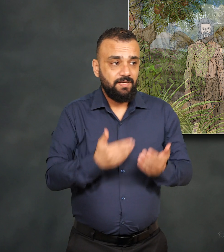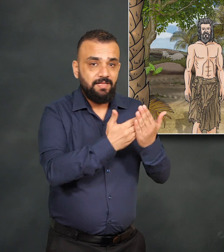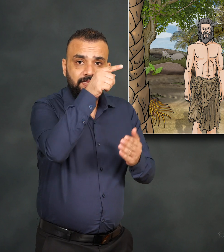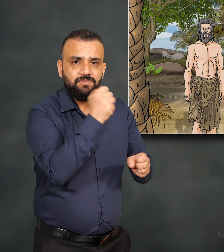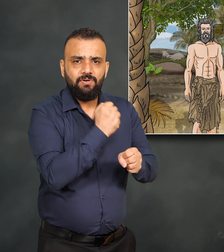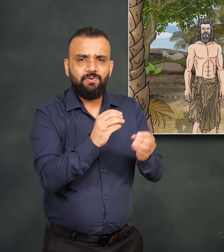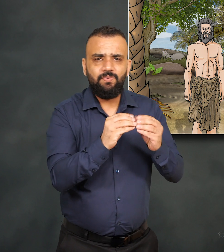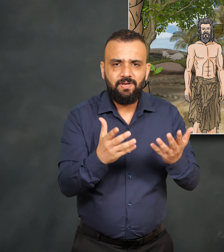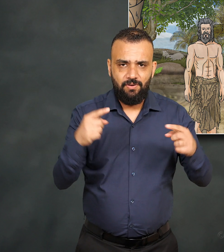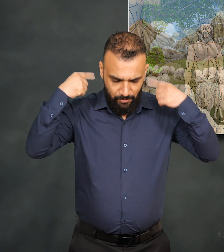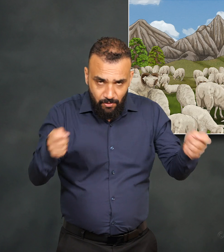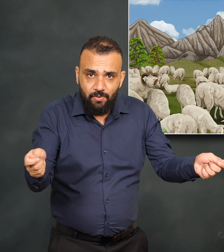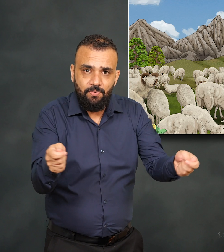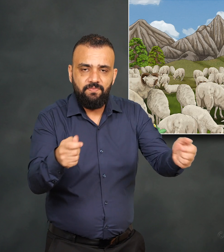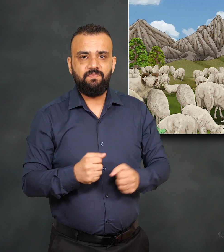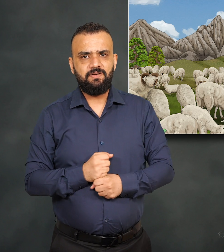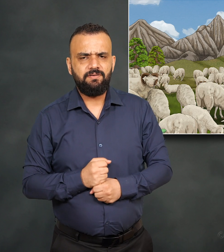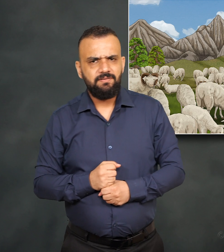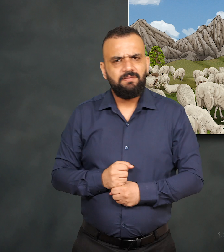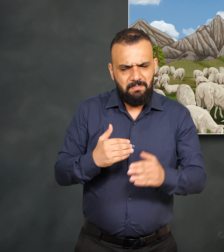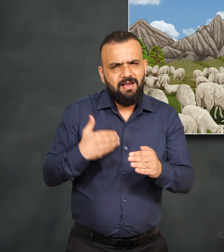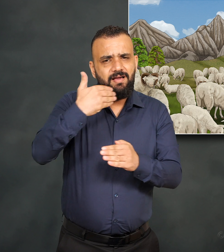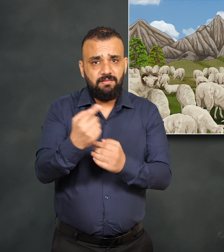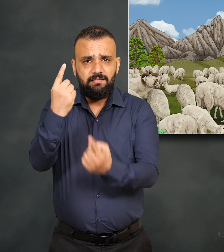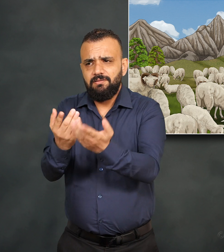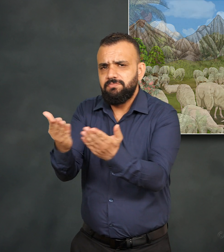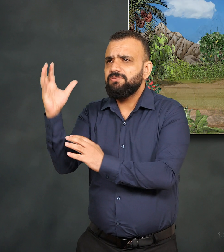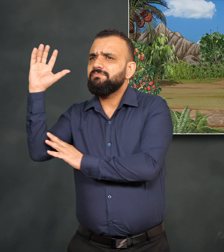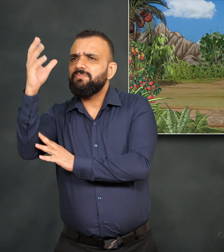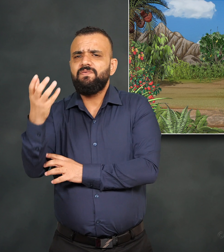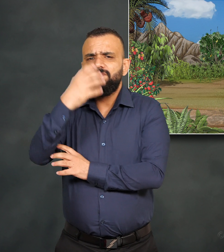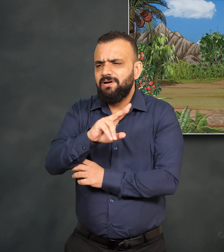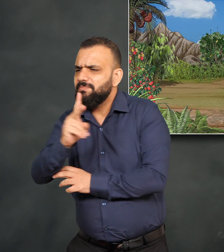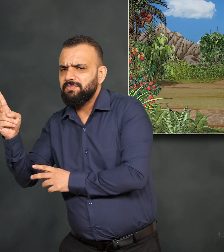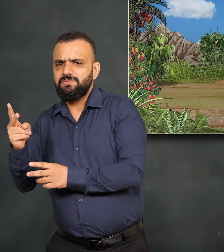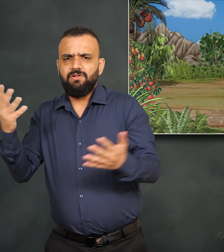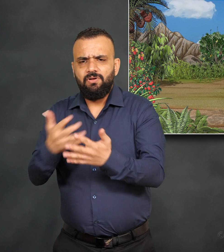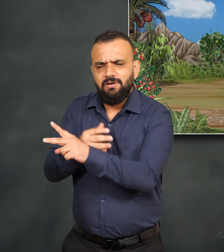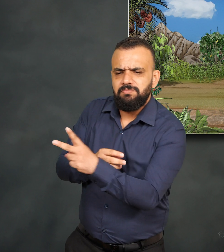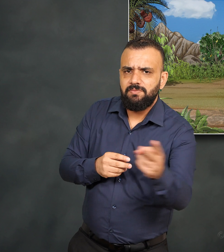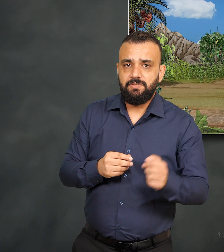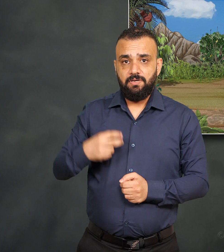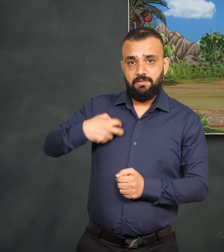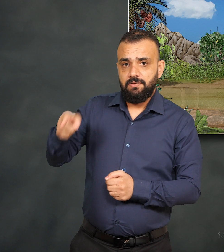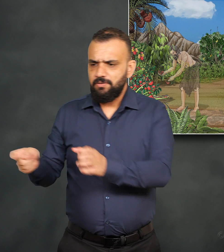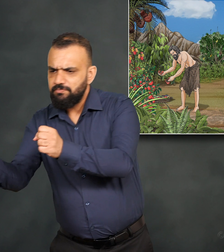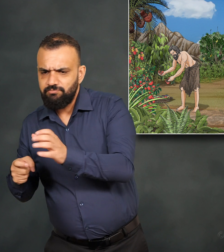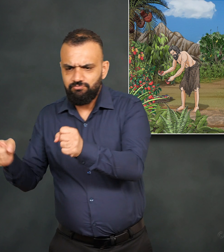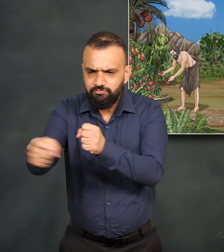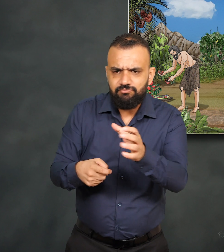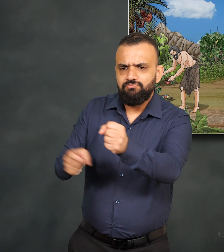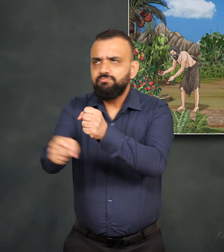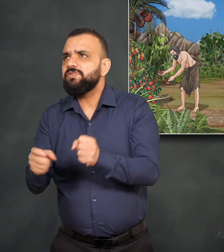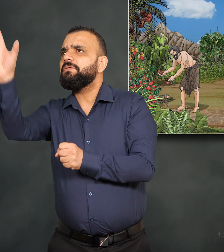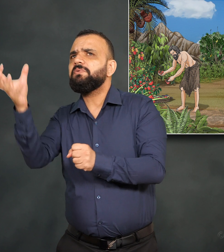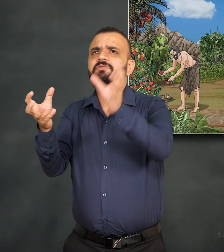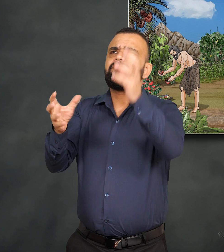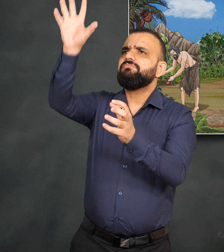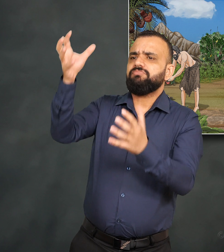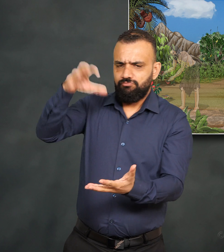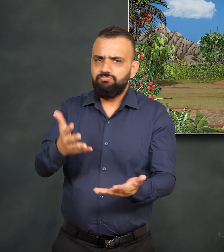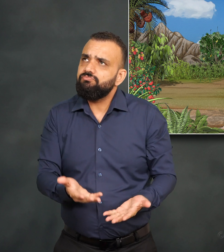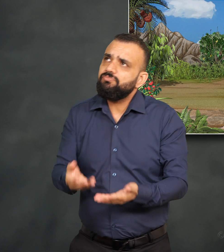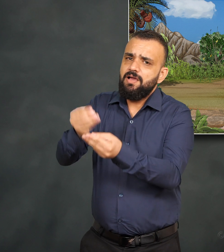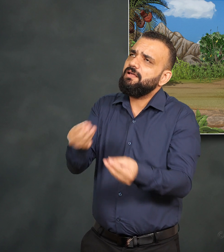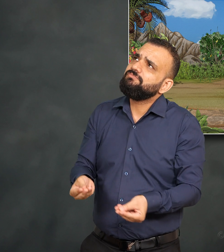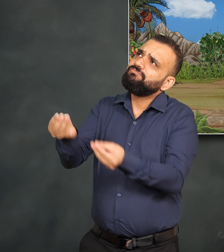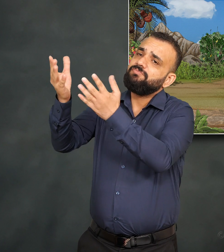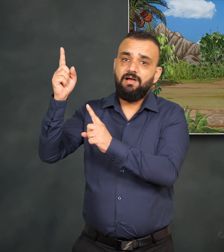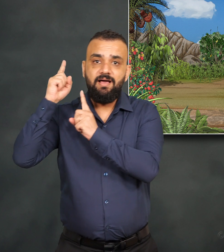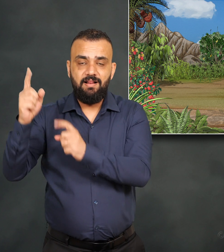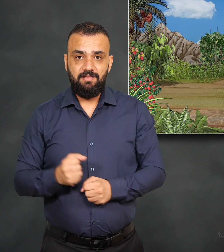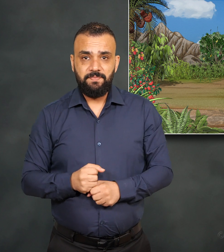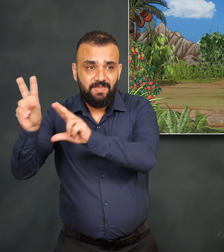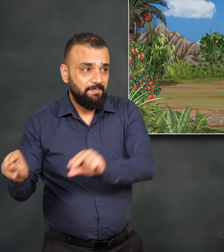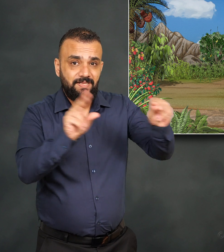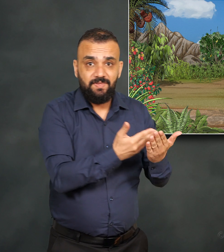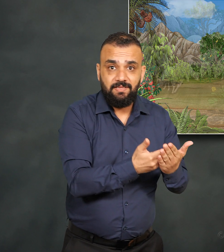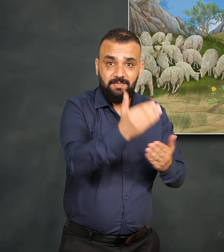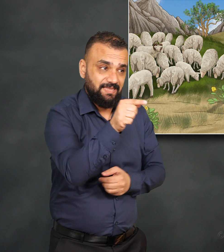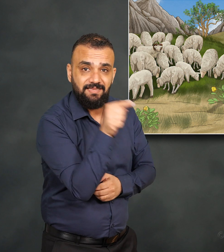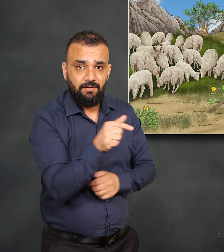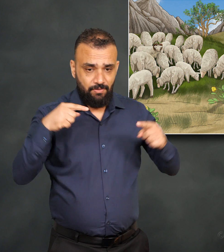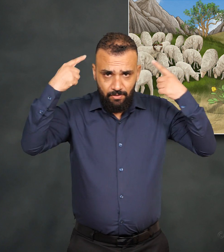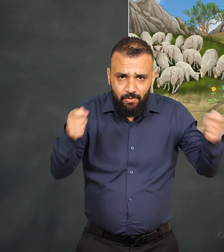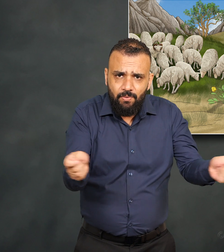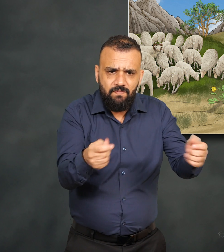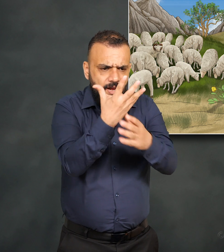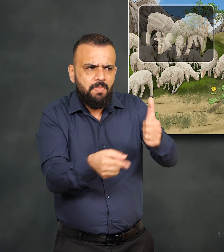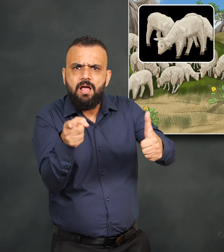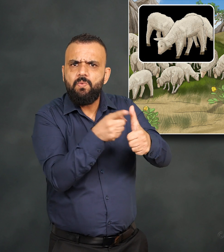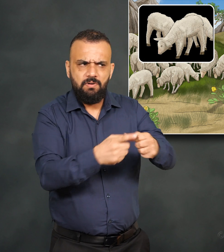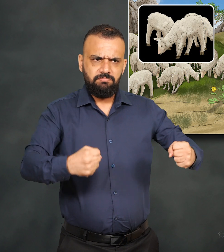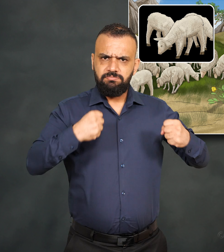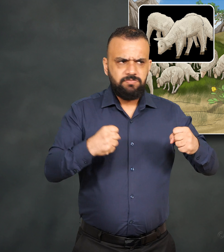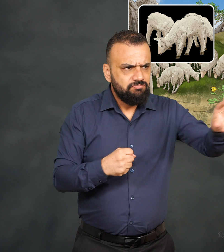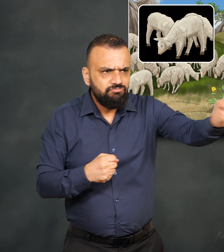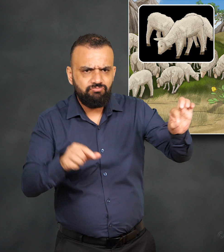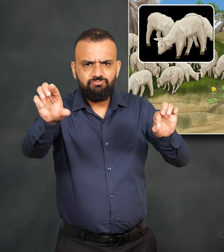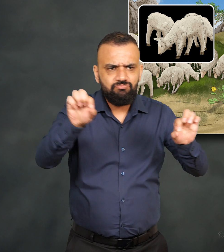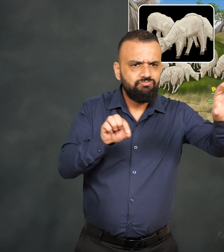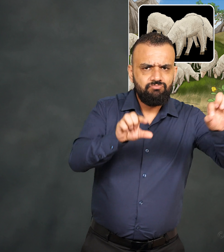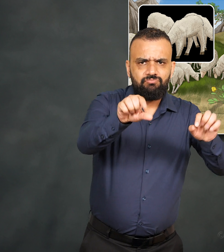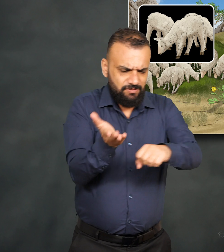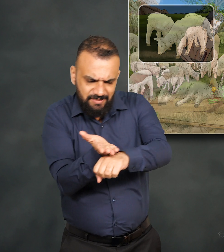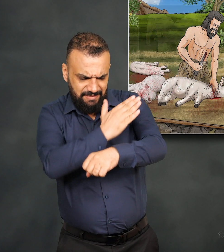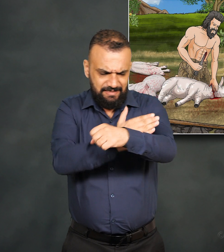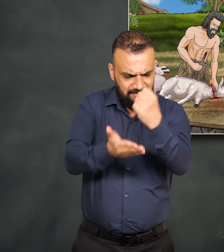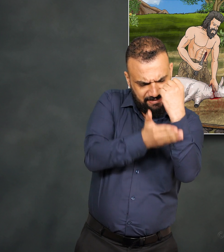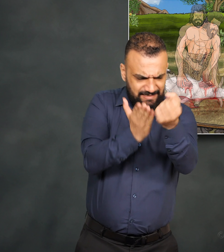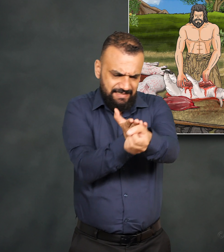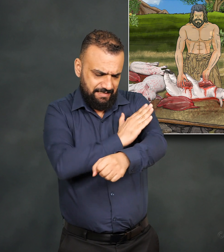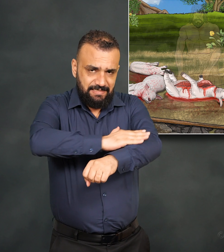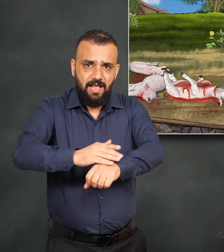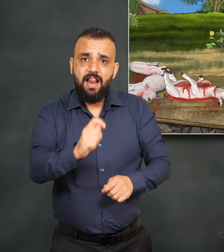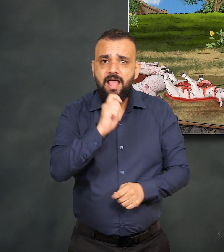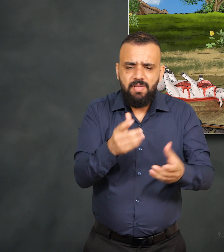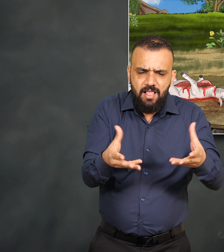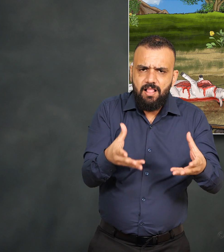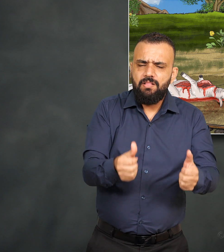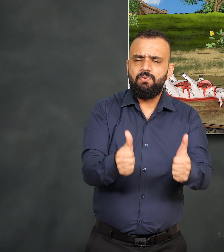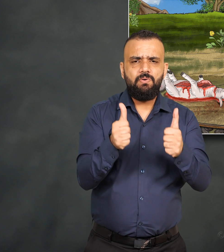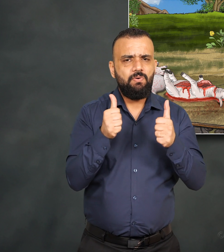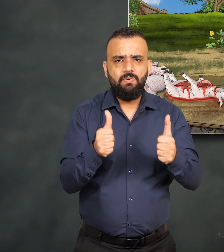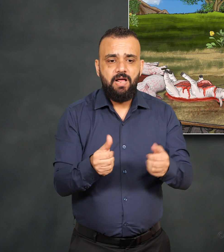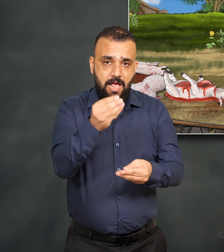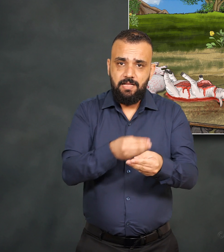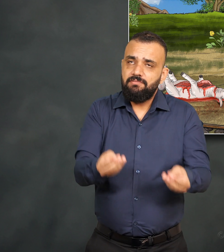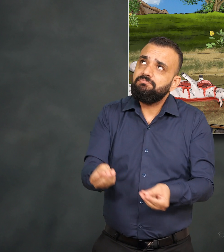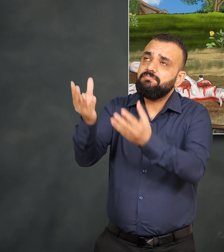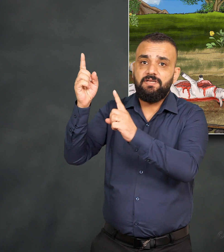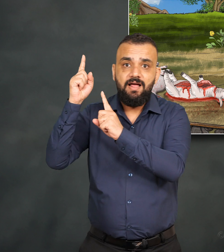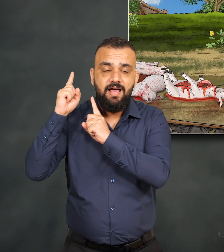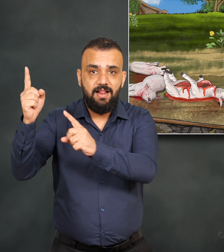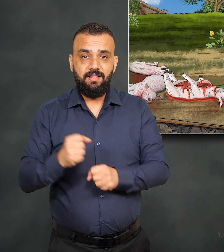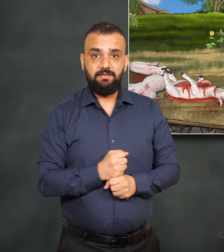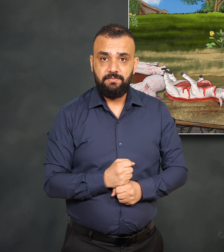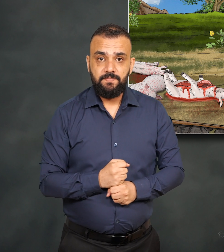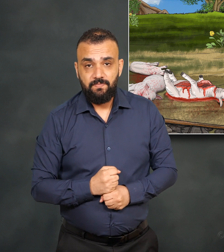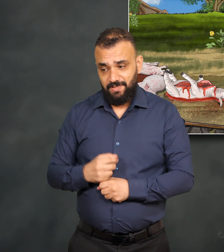So in the course of time, Cain brought some of the fruit of the soil as an offering to the LORD, while Abel brought the best portions of the firstborn of his flock.